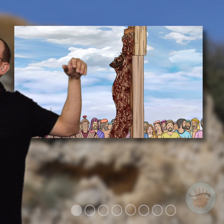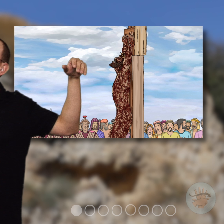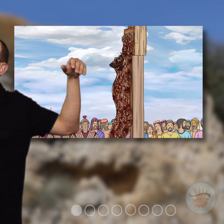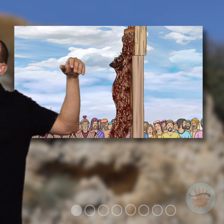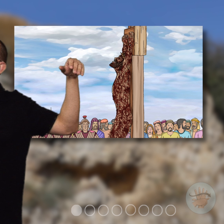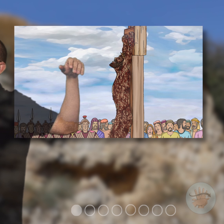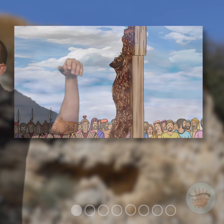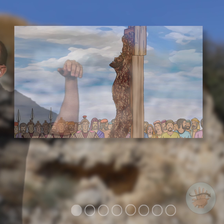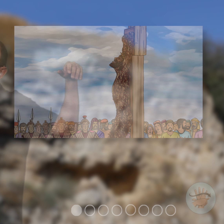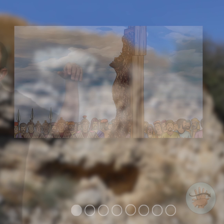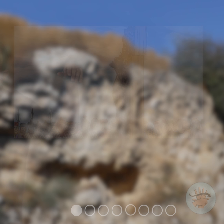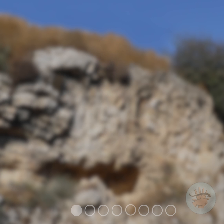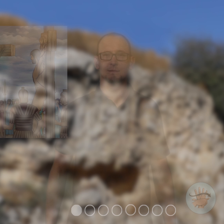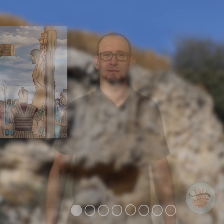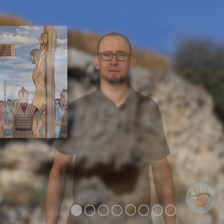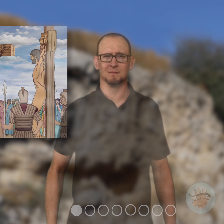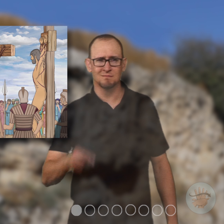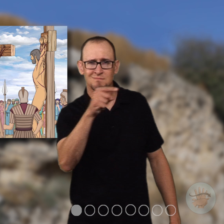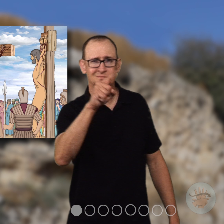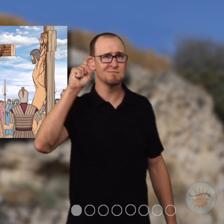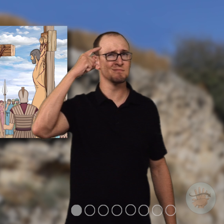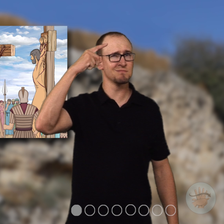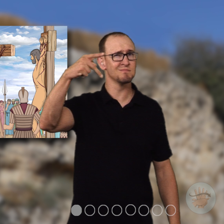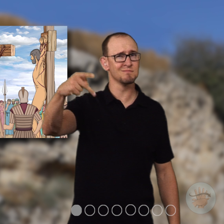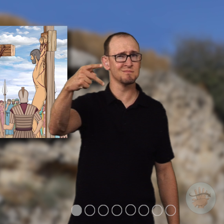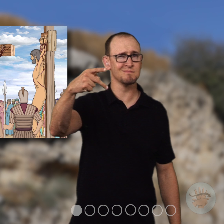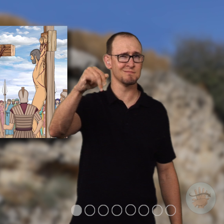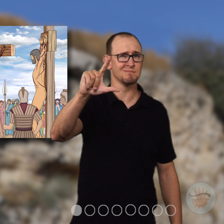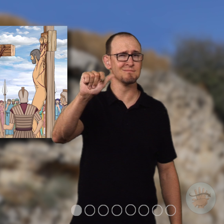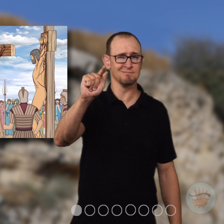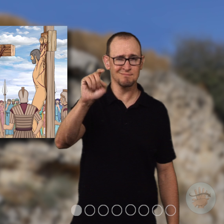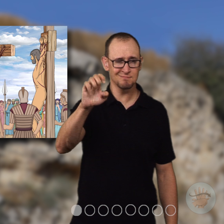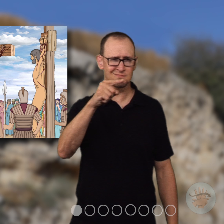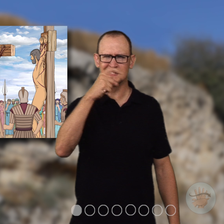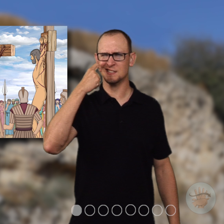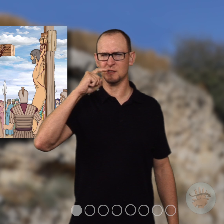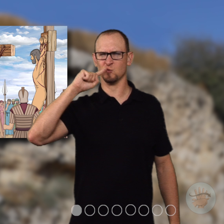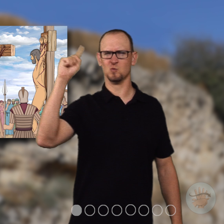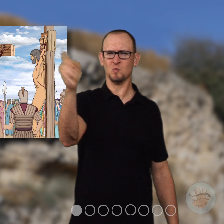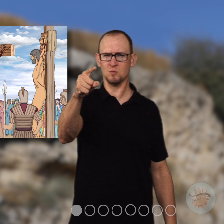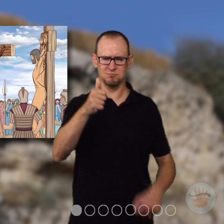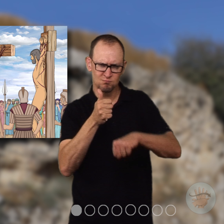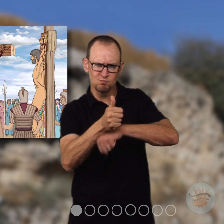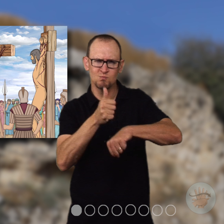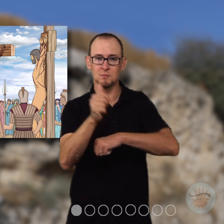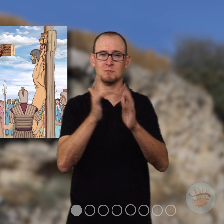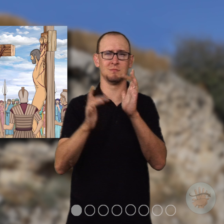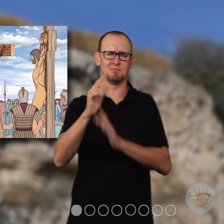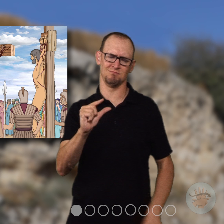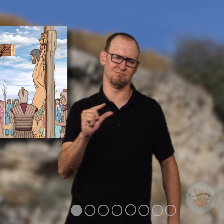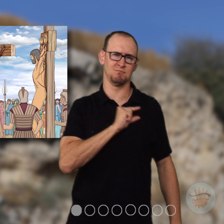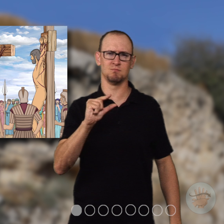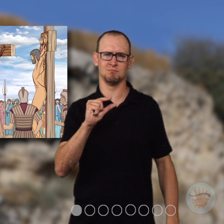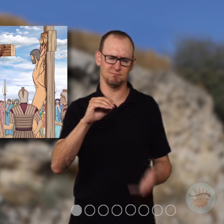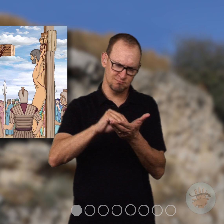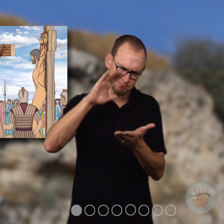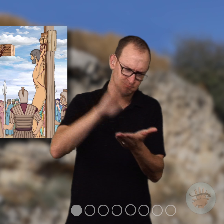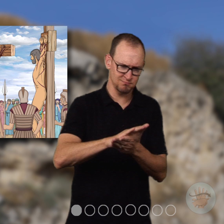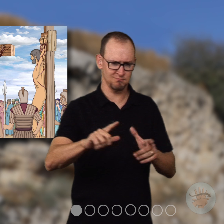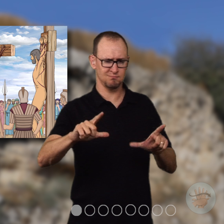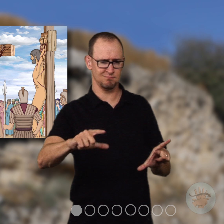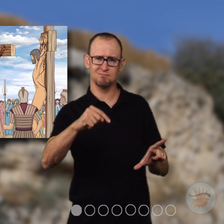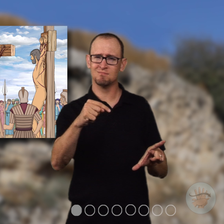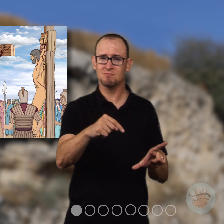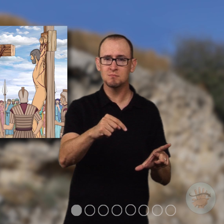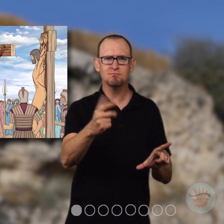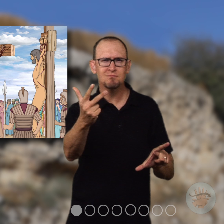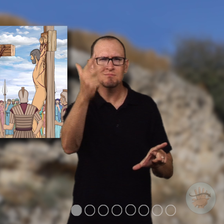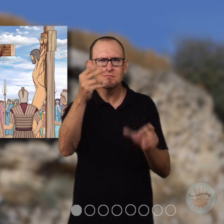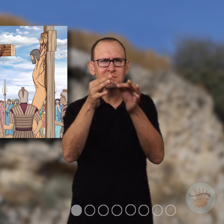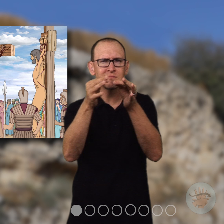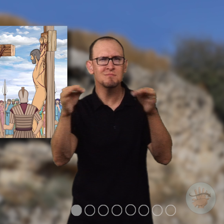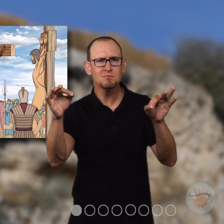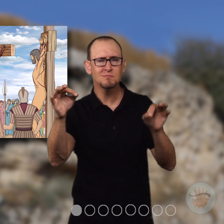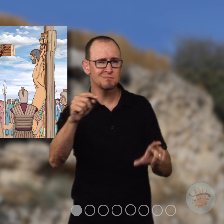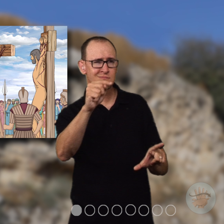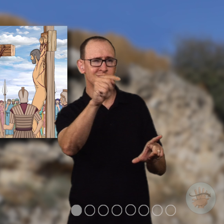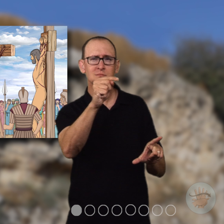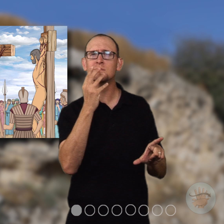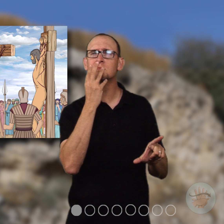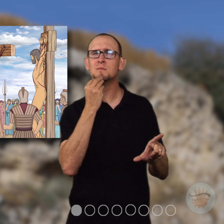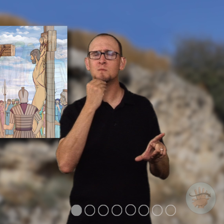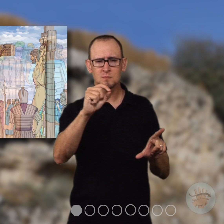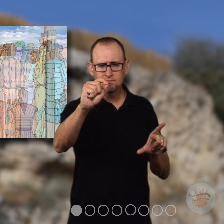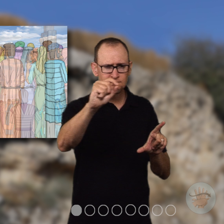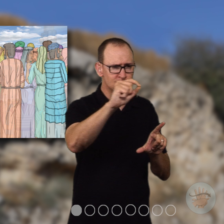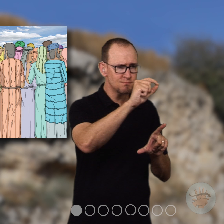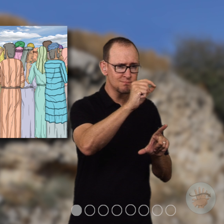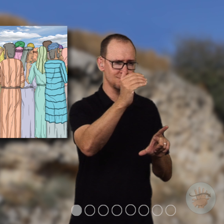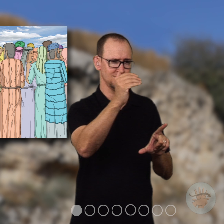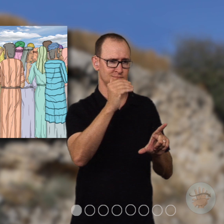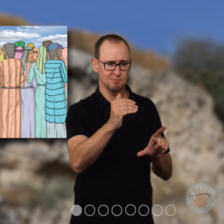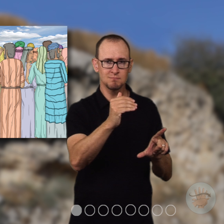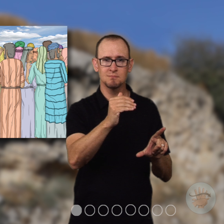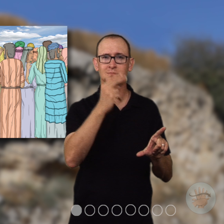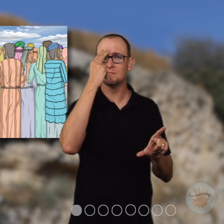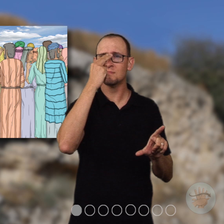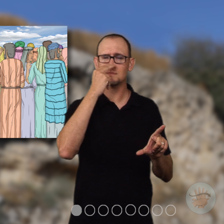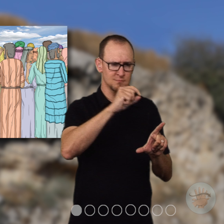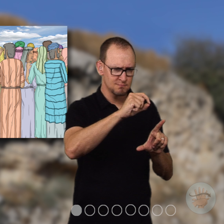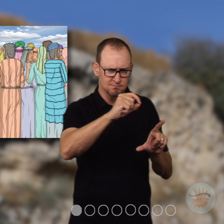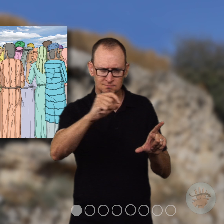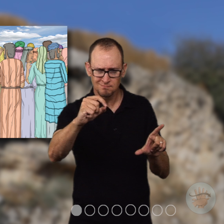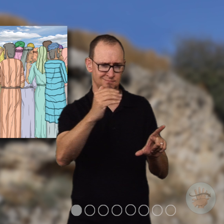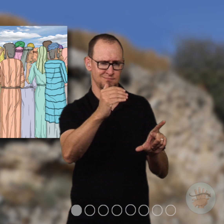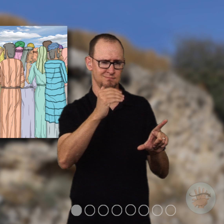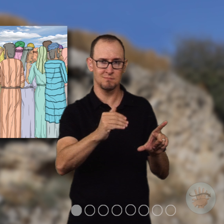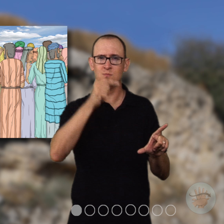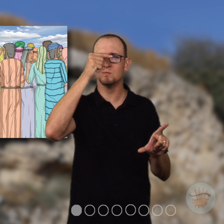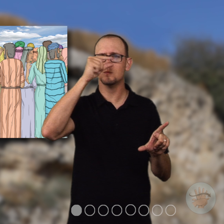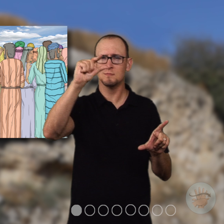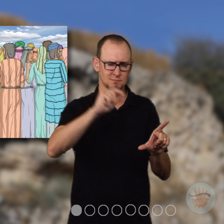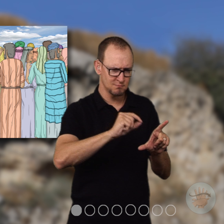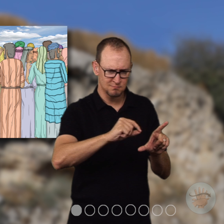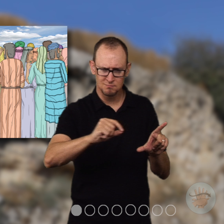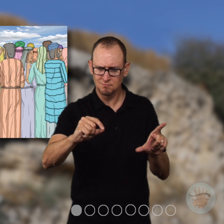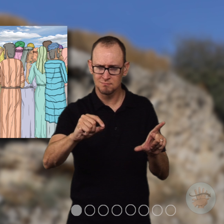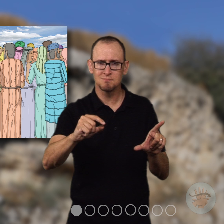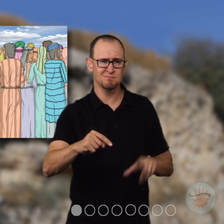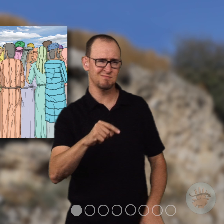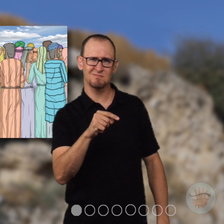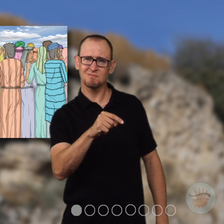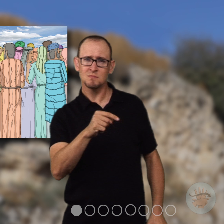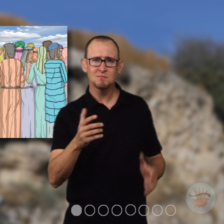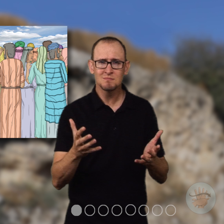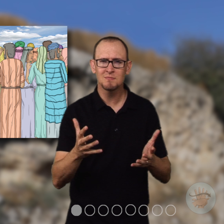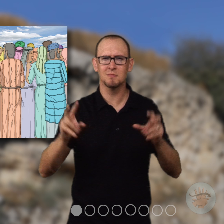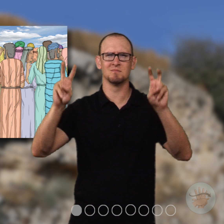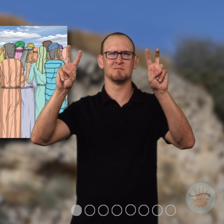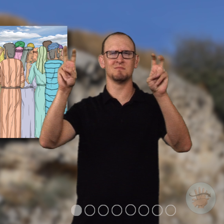Pilate also had a notice posted on the cross. It read: JESUS OF NAZARETH, THE KING OF THE JEWS.